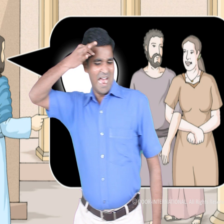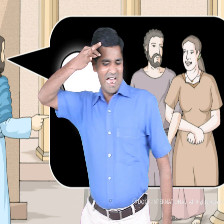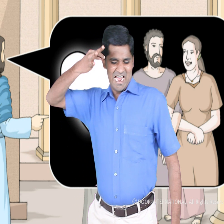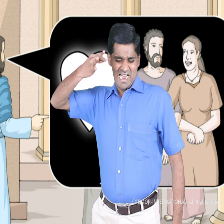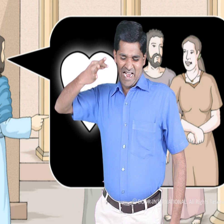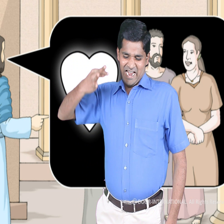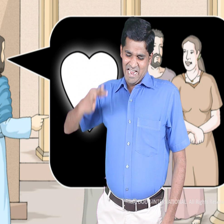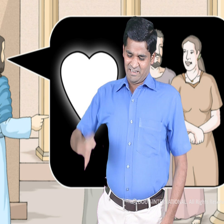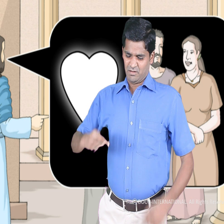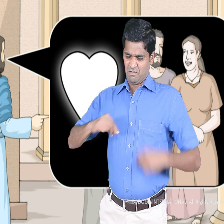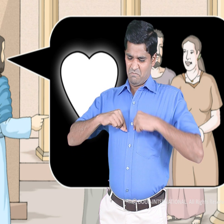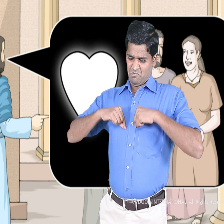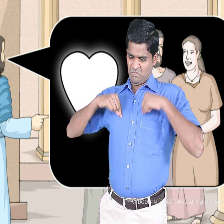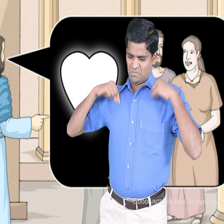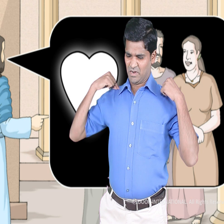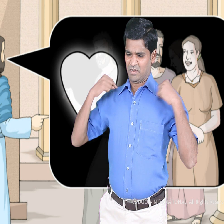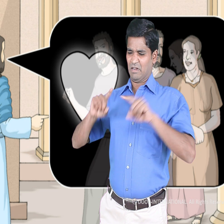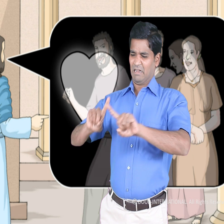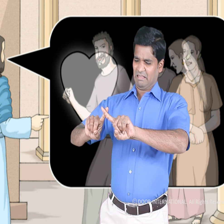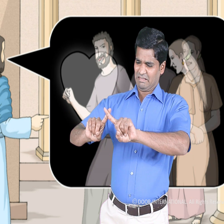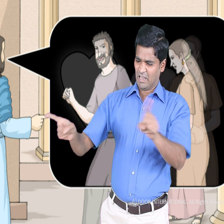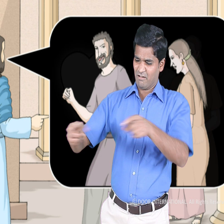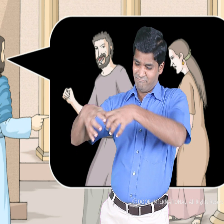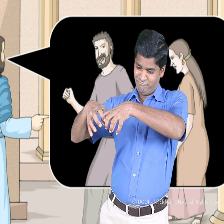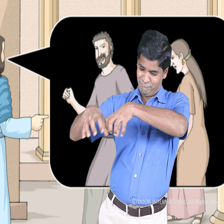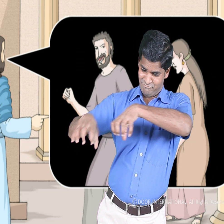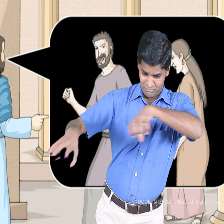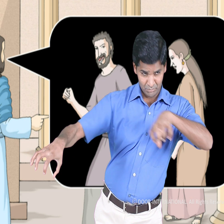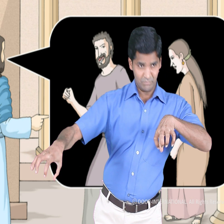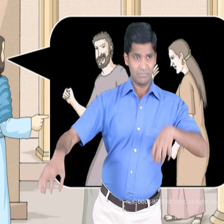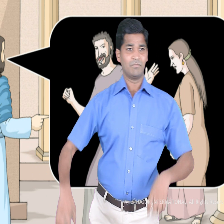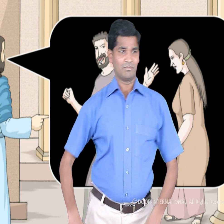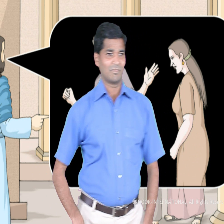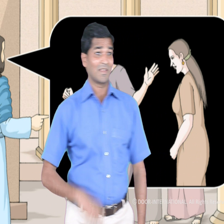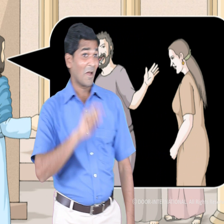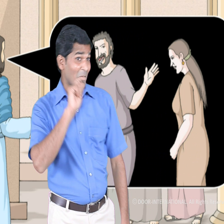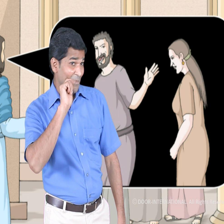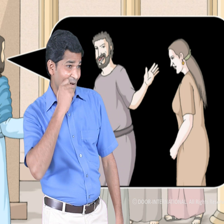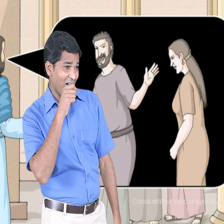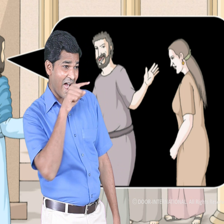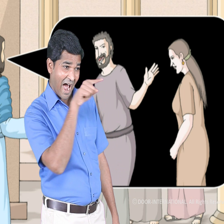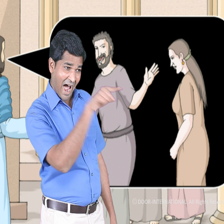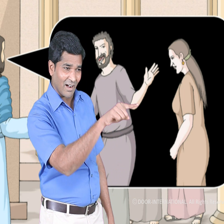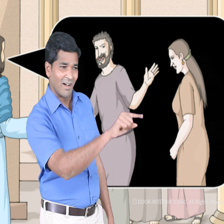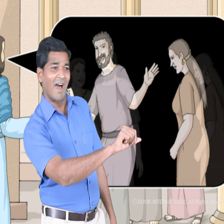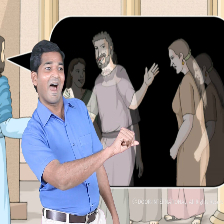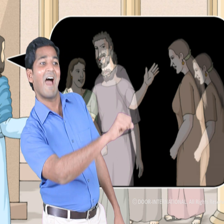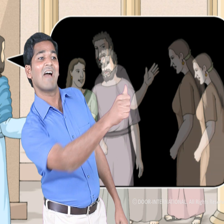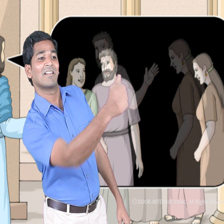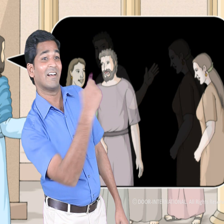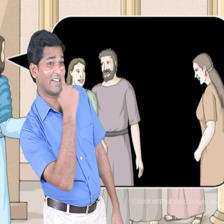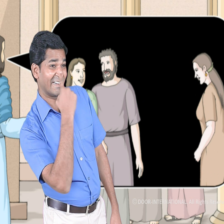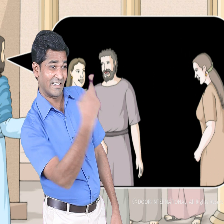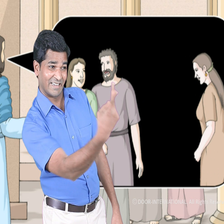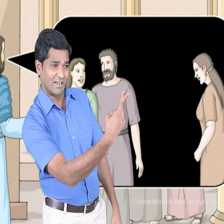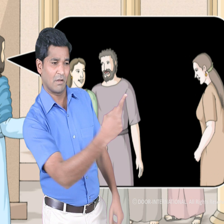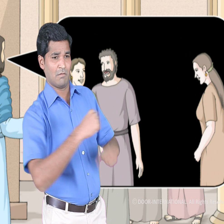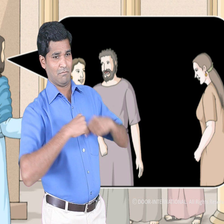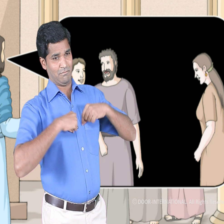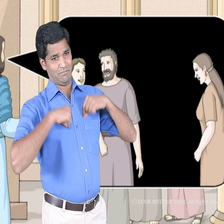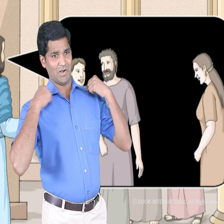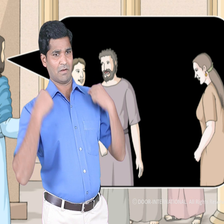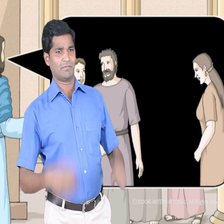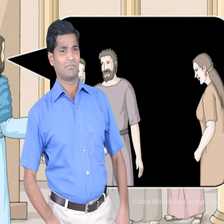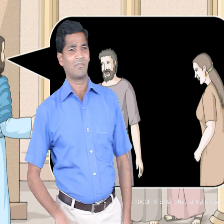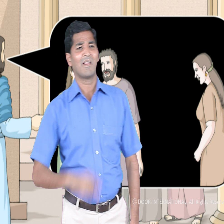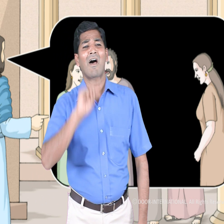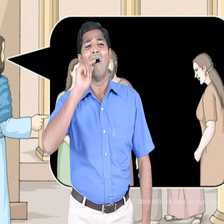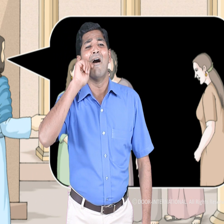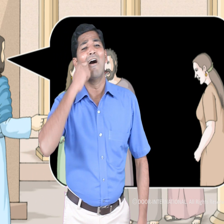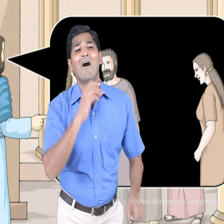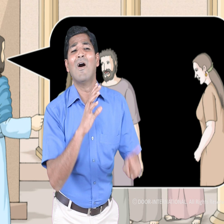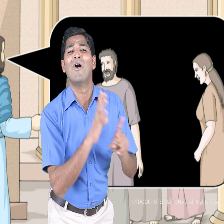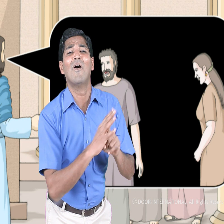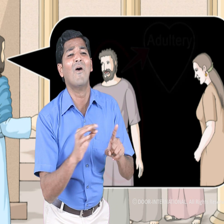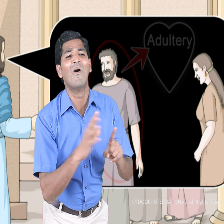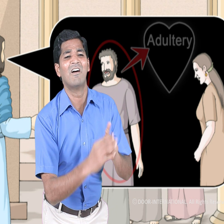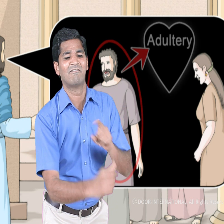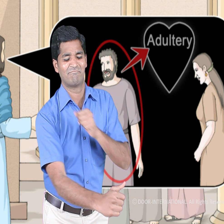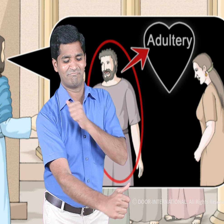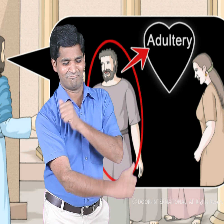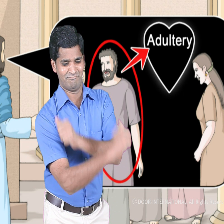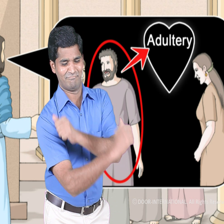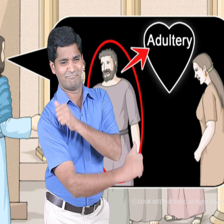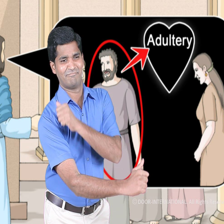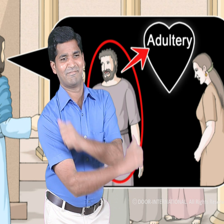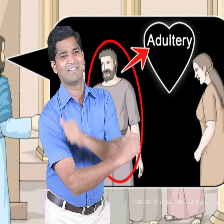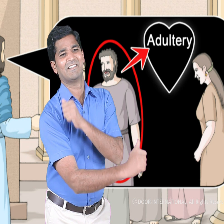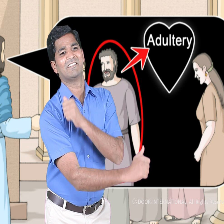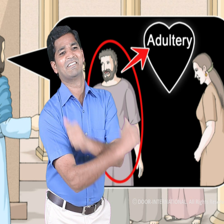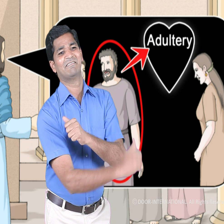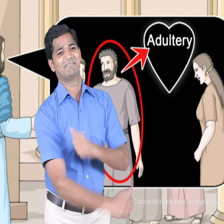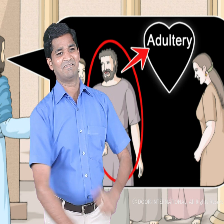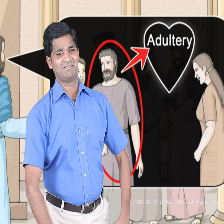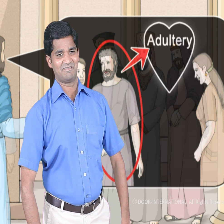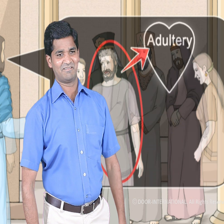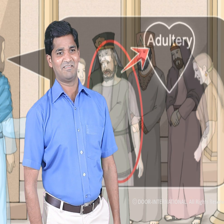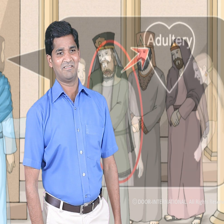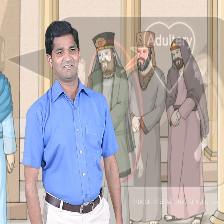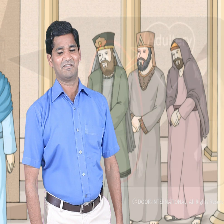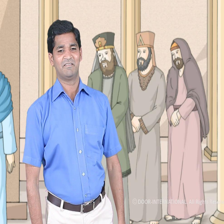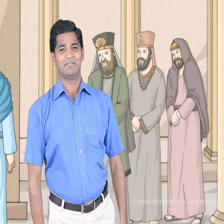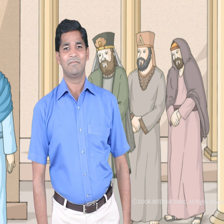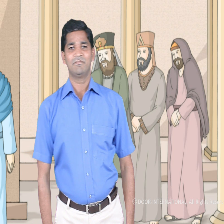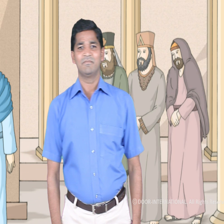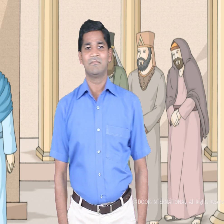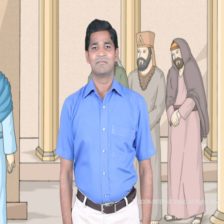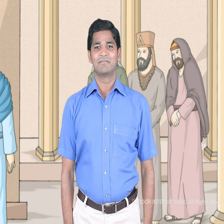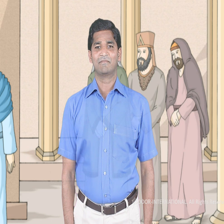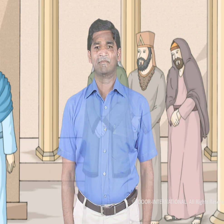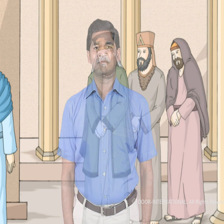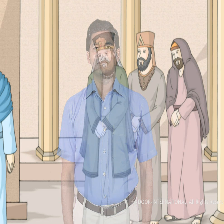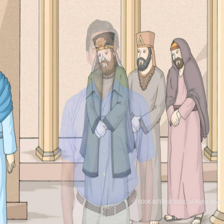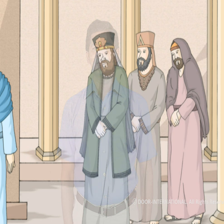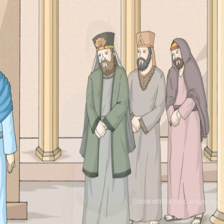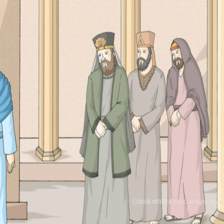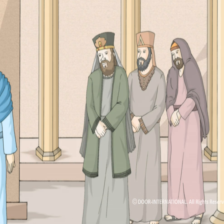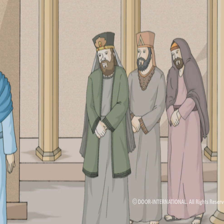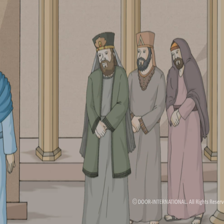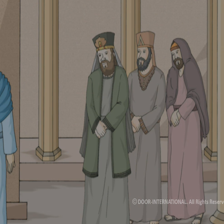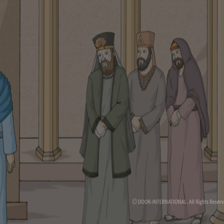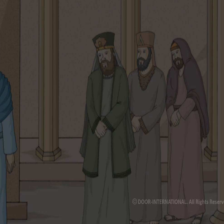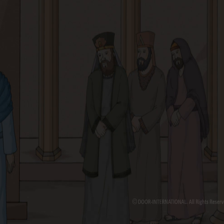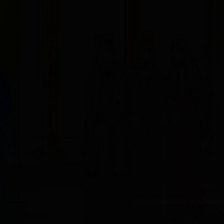Now I tell you that whoever divorces his wife, except for sexual immorality, and marries another woman, commits adultery.”